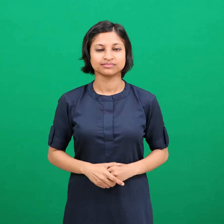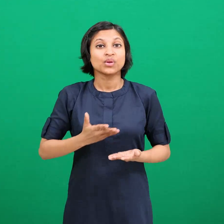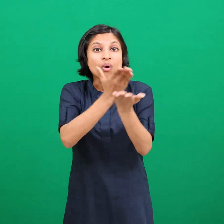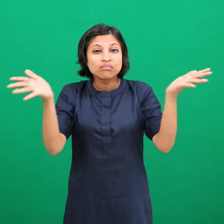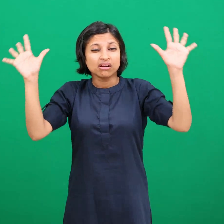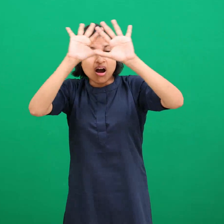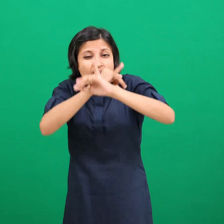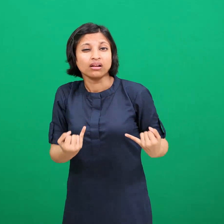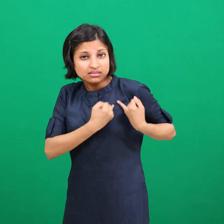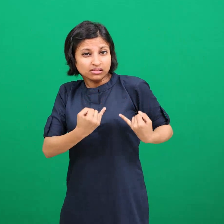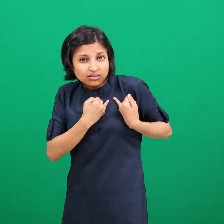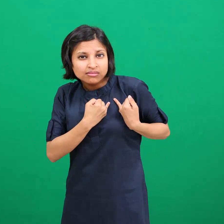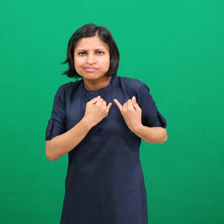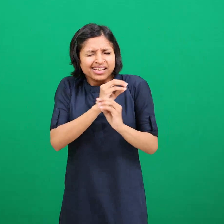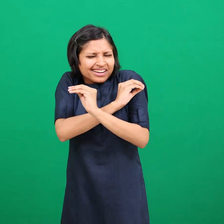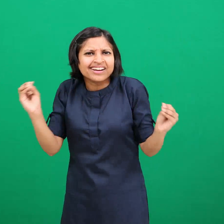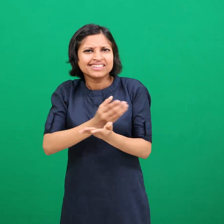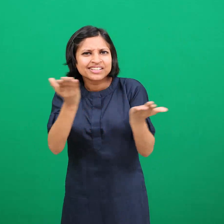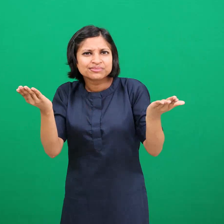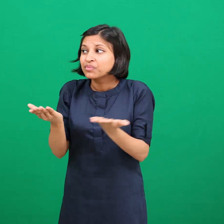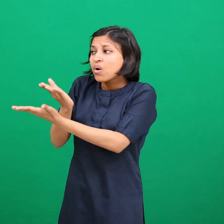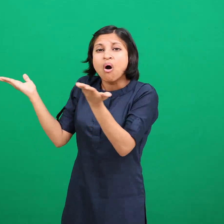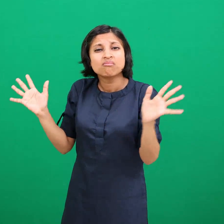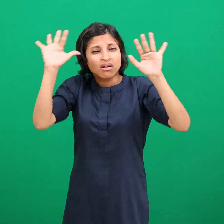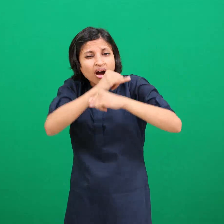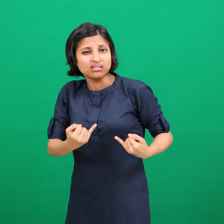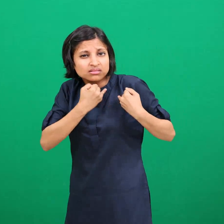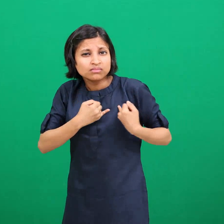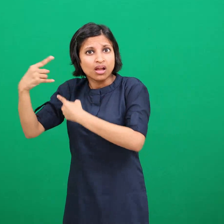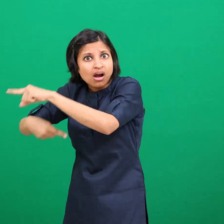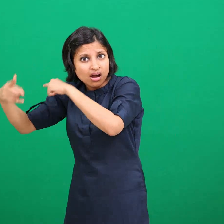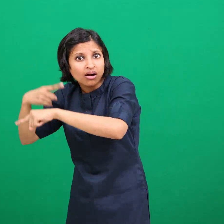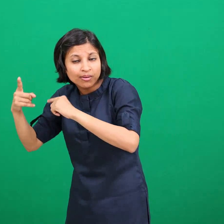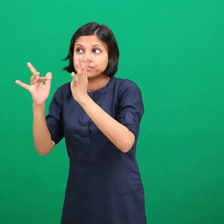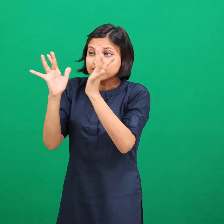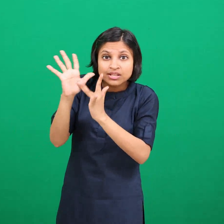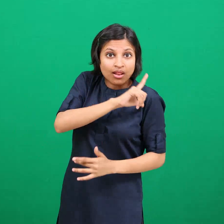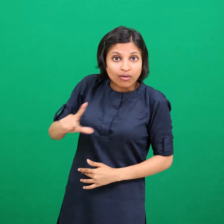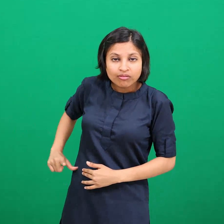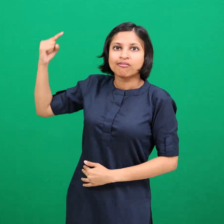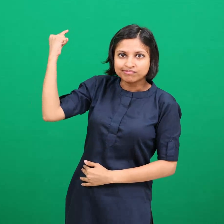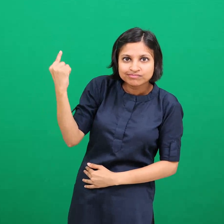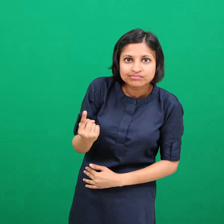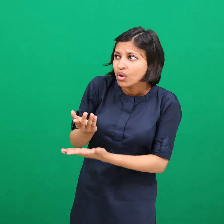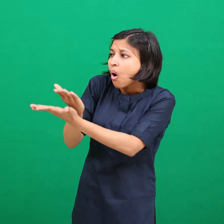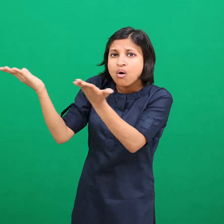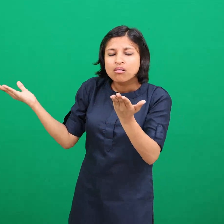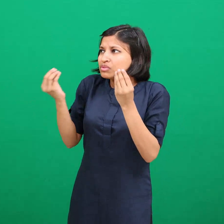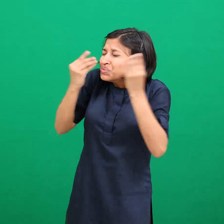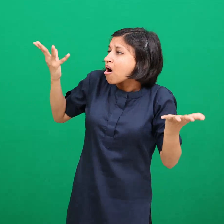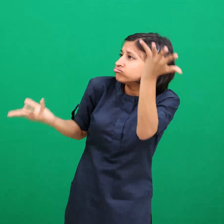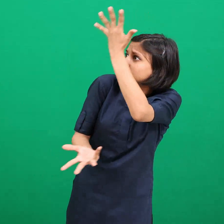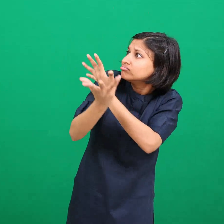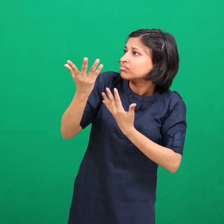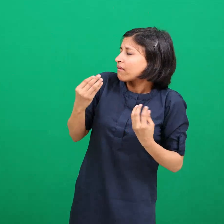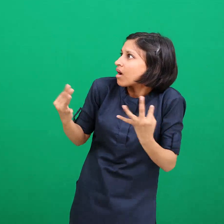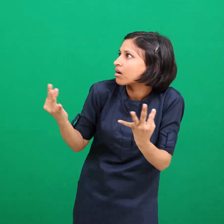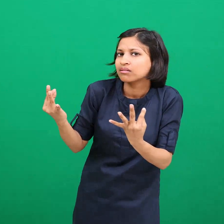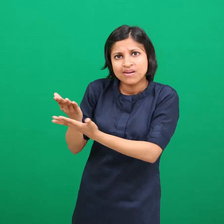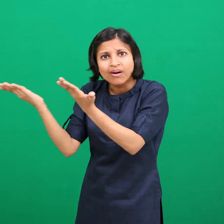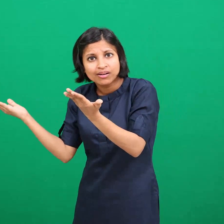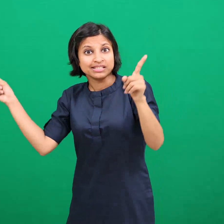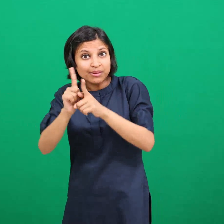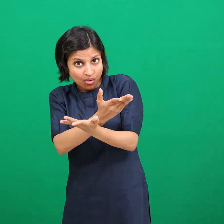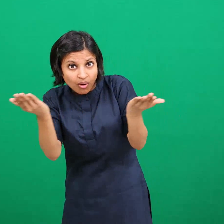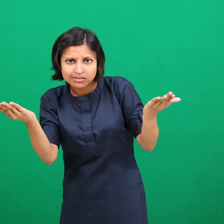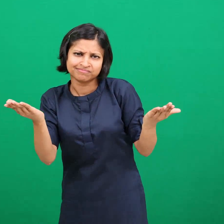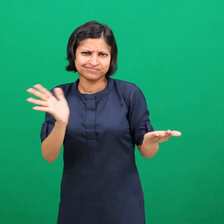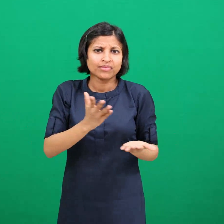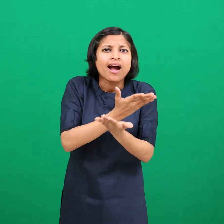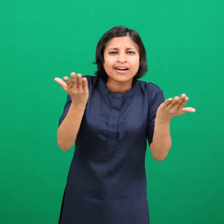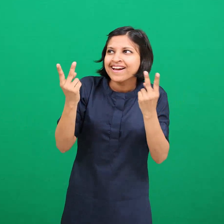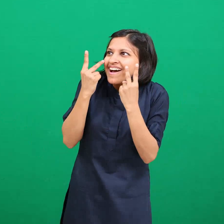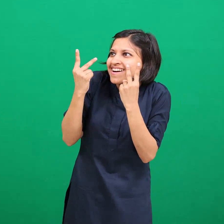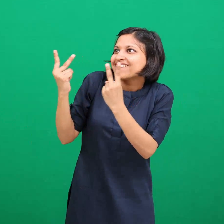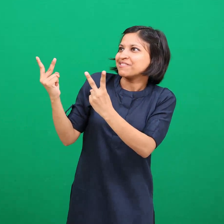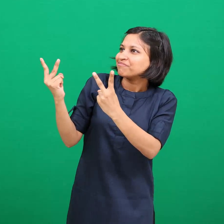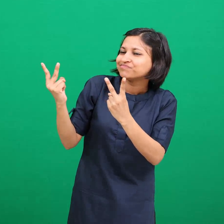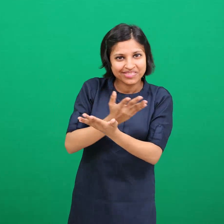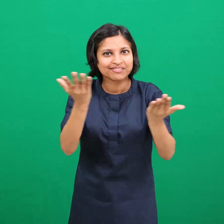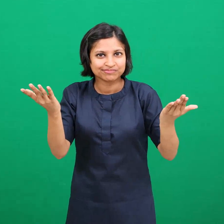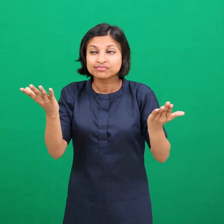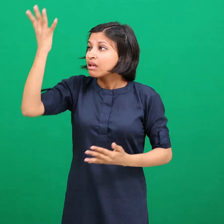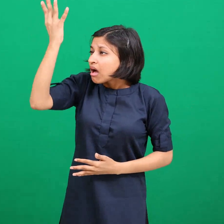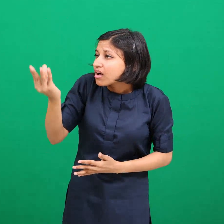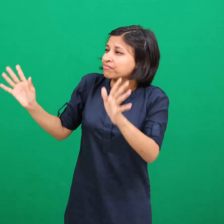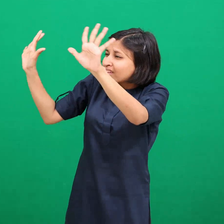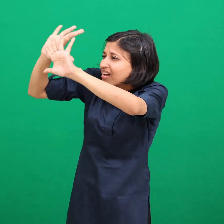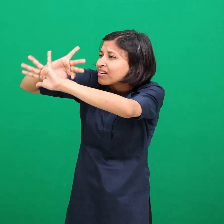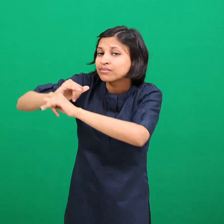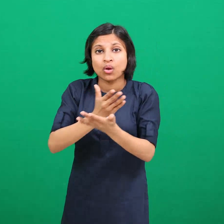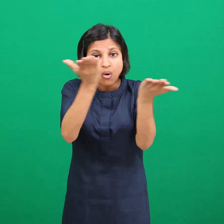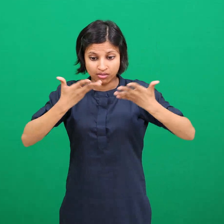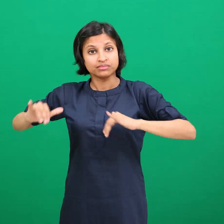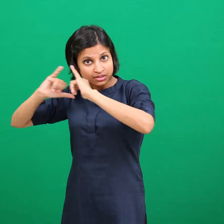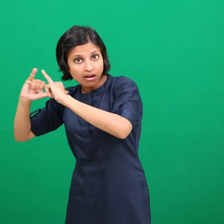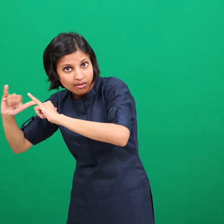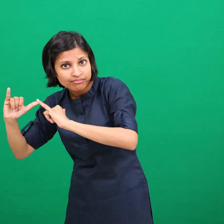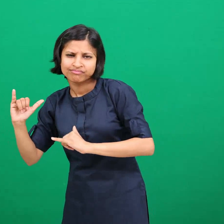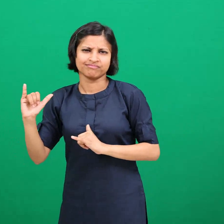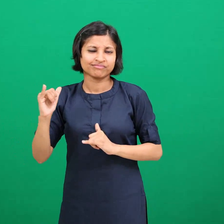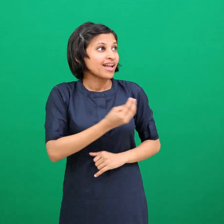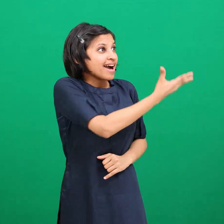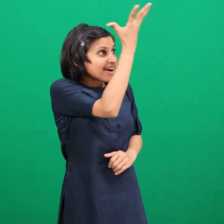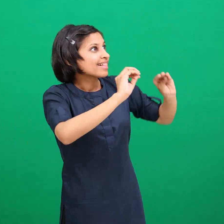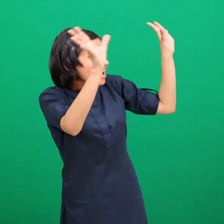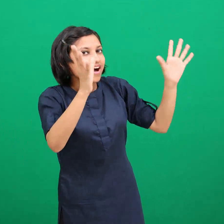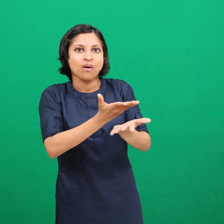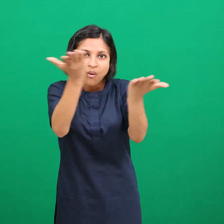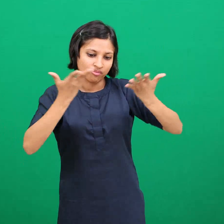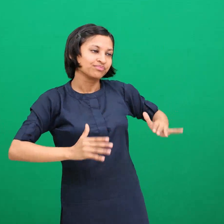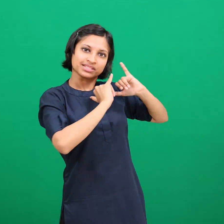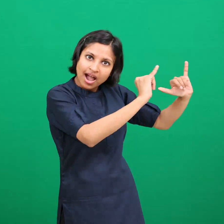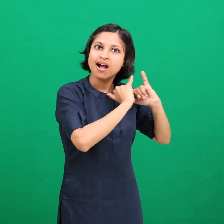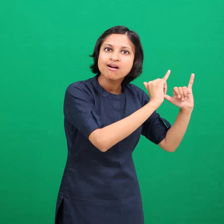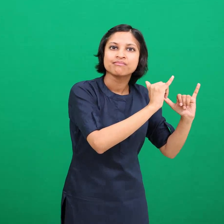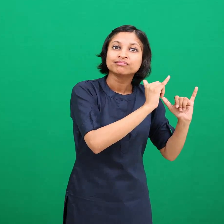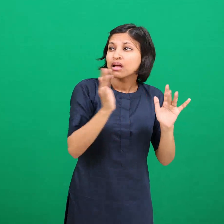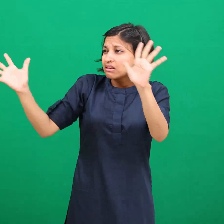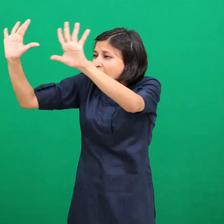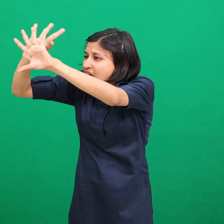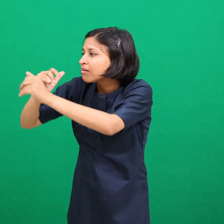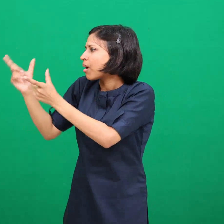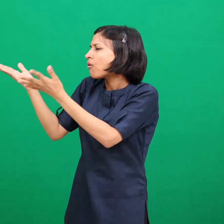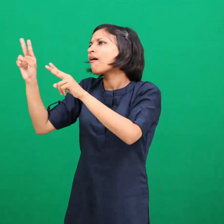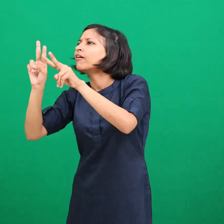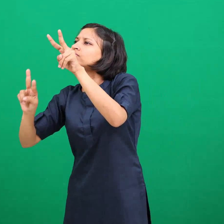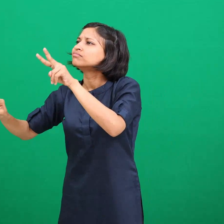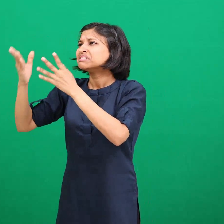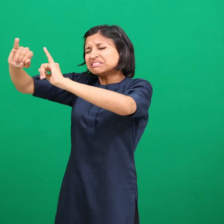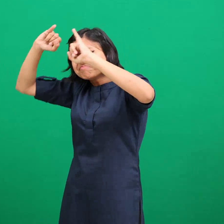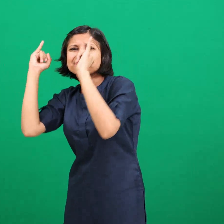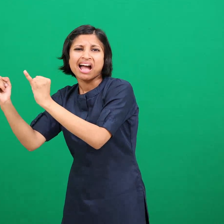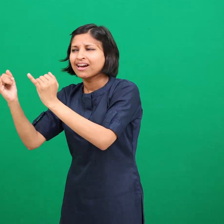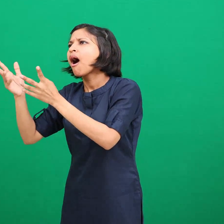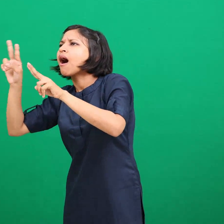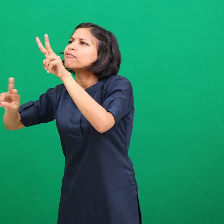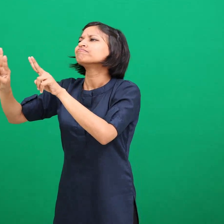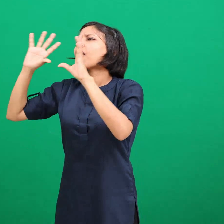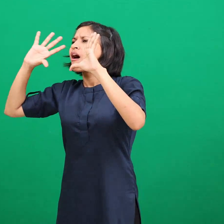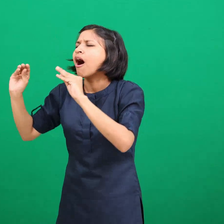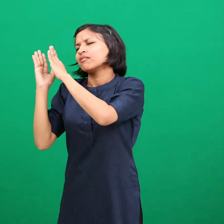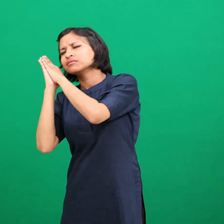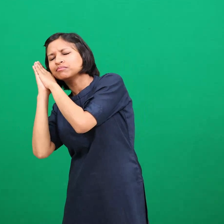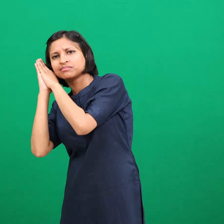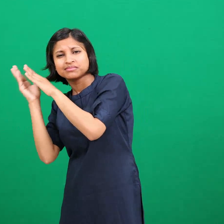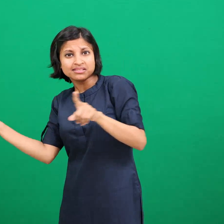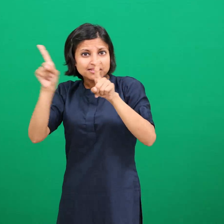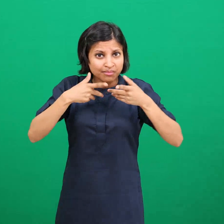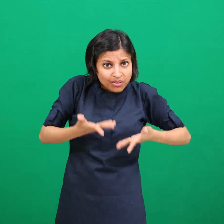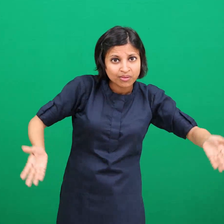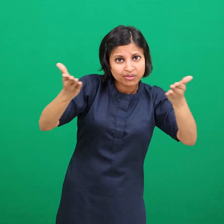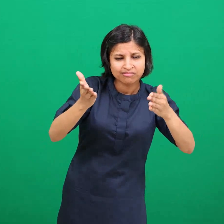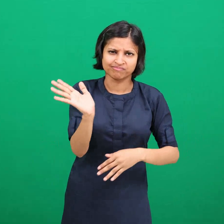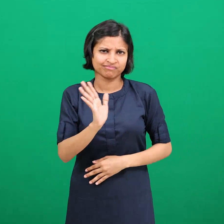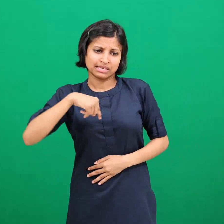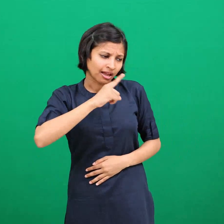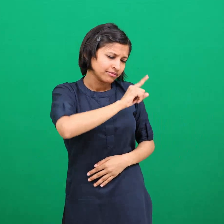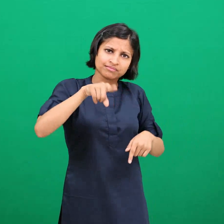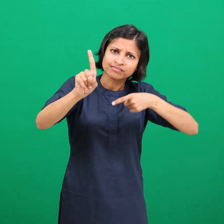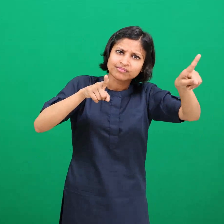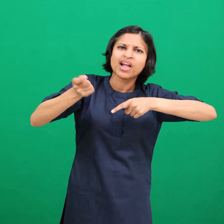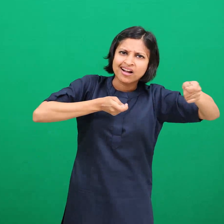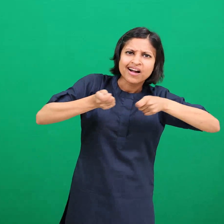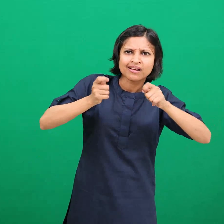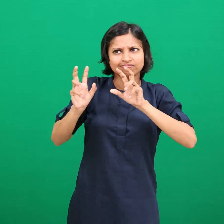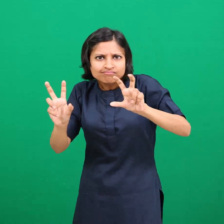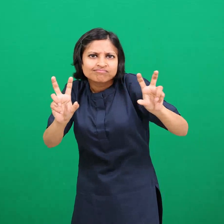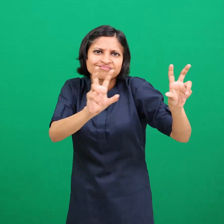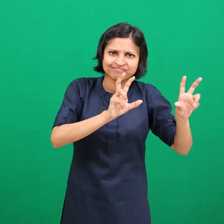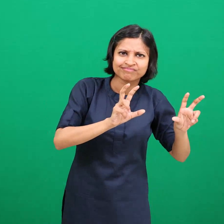But you, brothers, are not in the darkness so that this day should overtake you like a thief. For you are all sons of the light and sons of the day; we do not belong to the night or to the darkness.